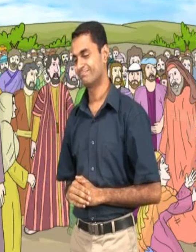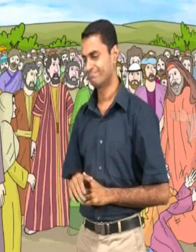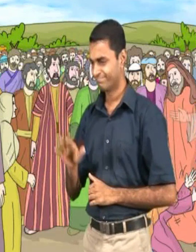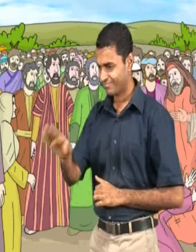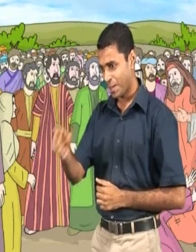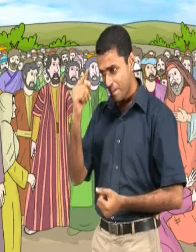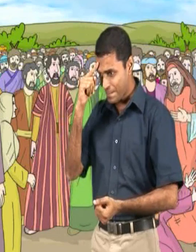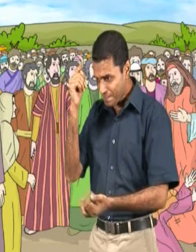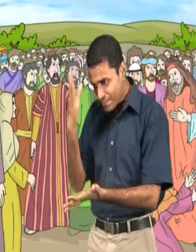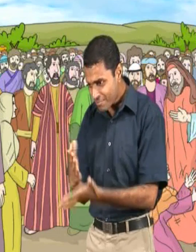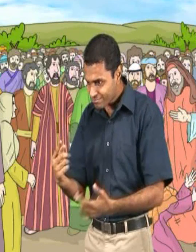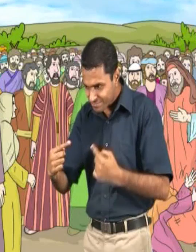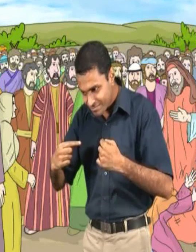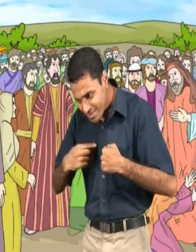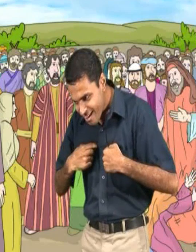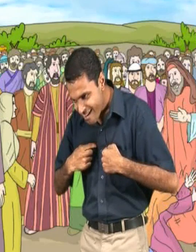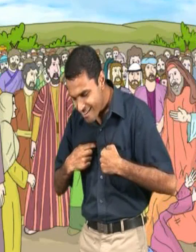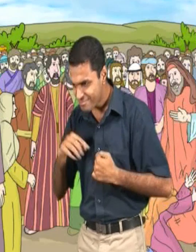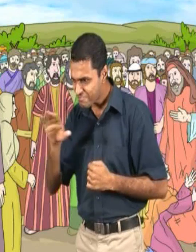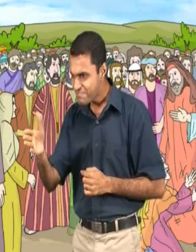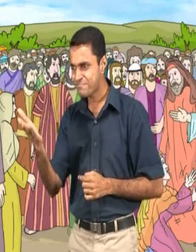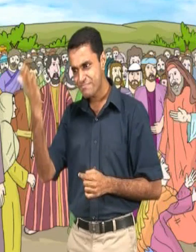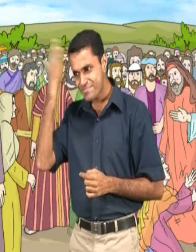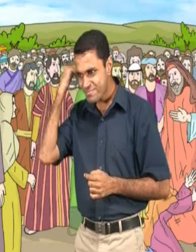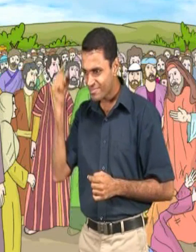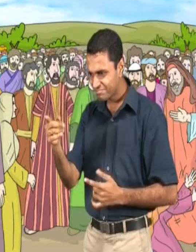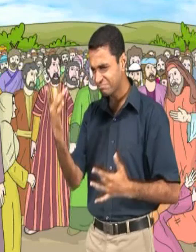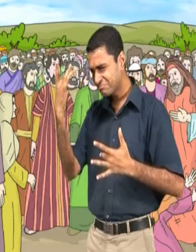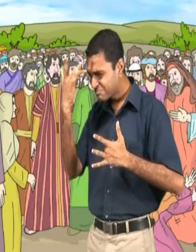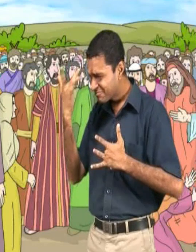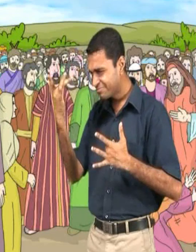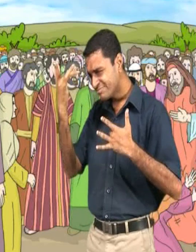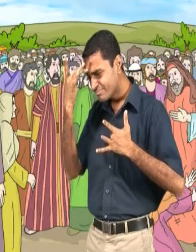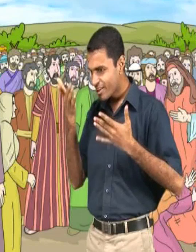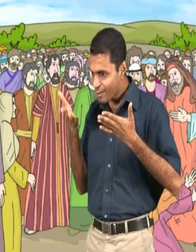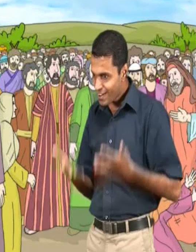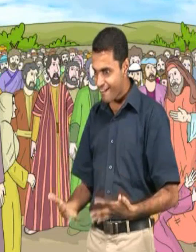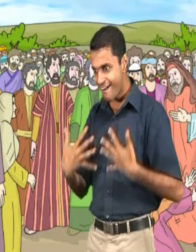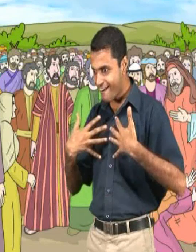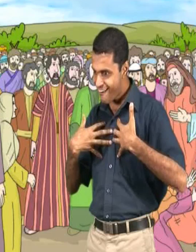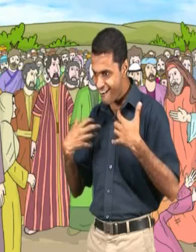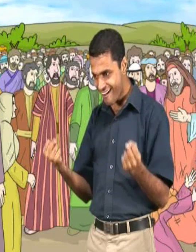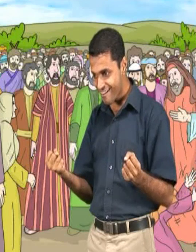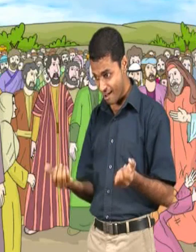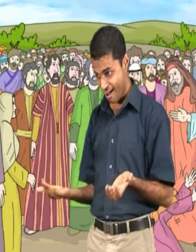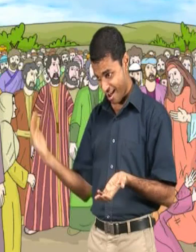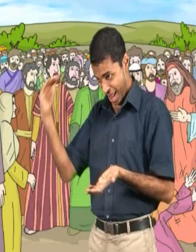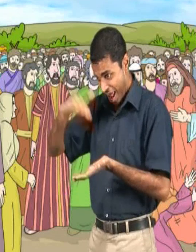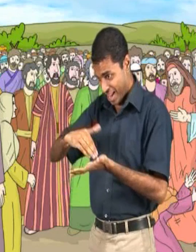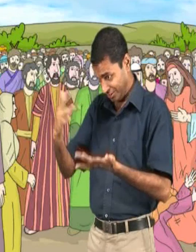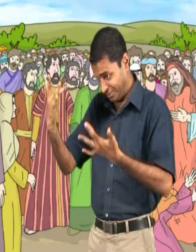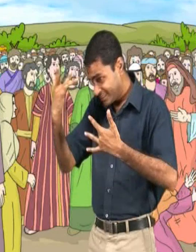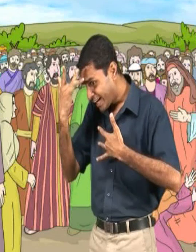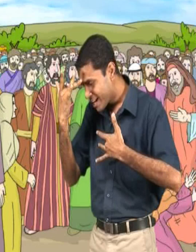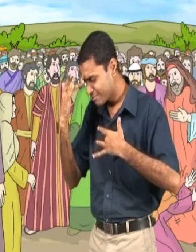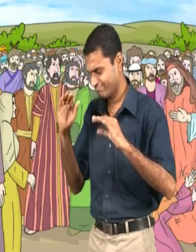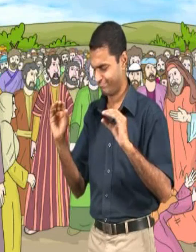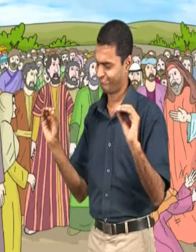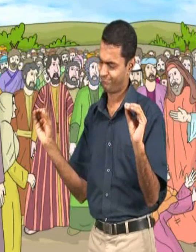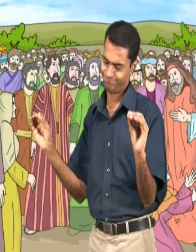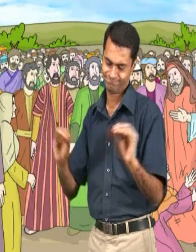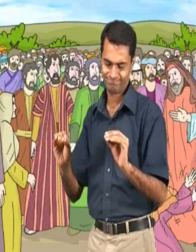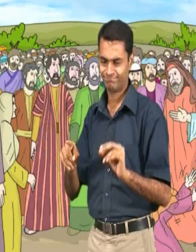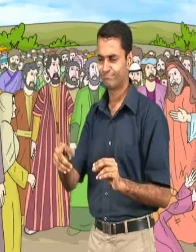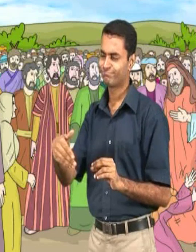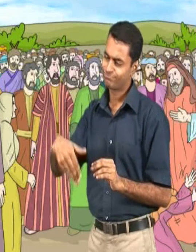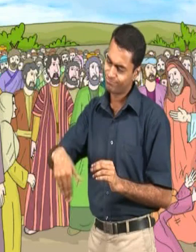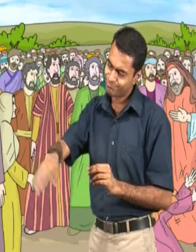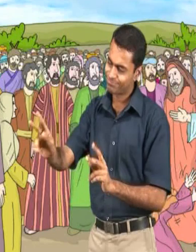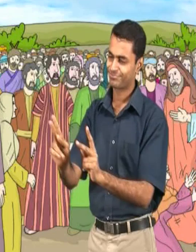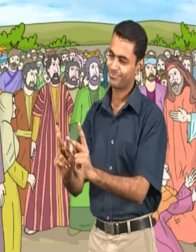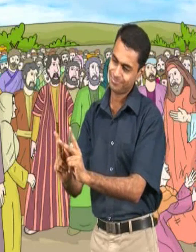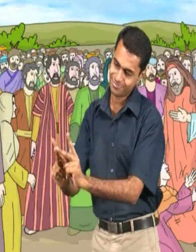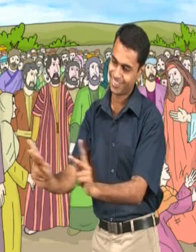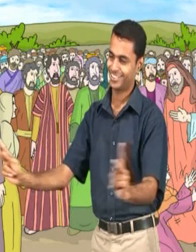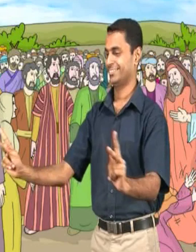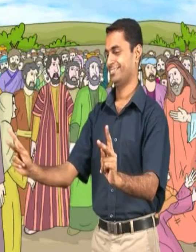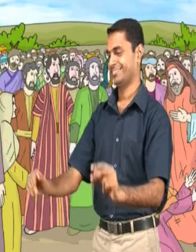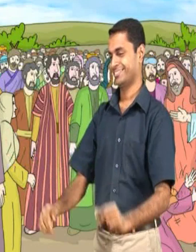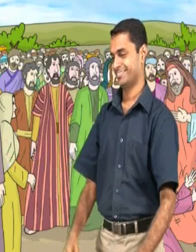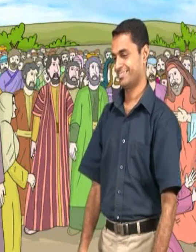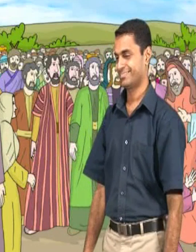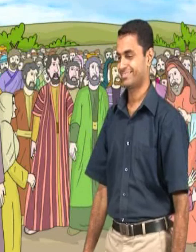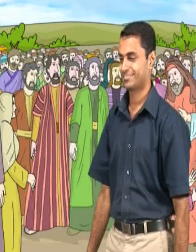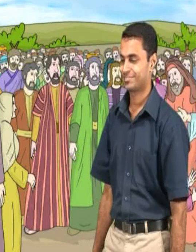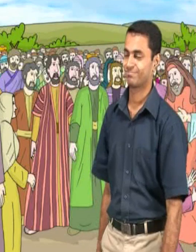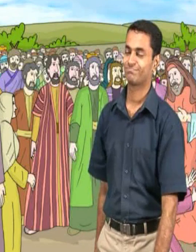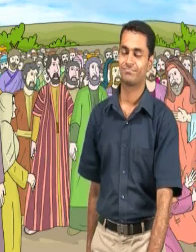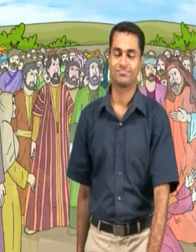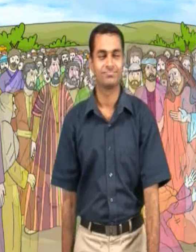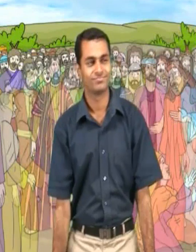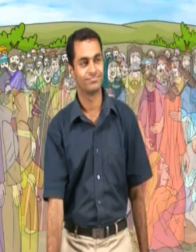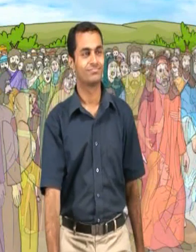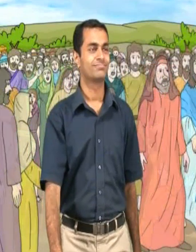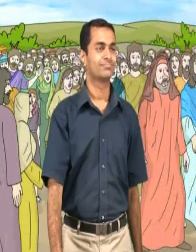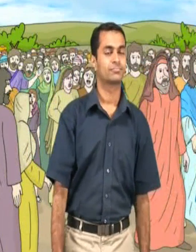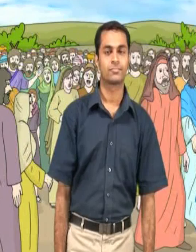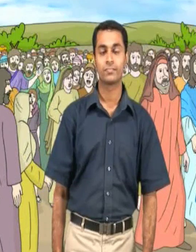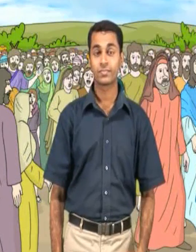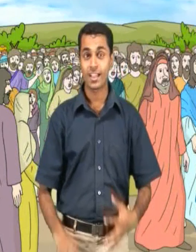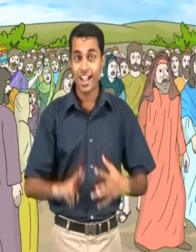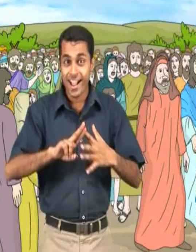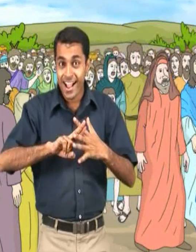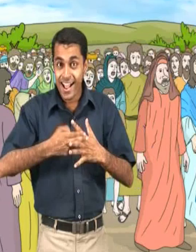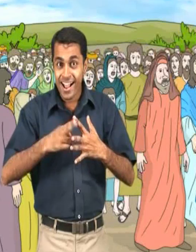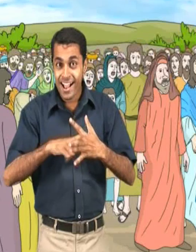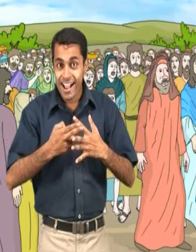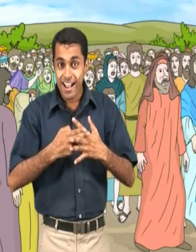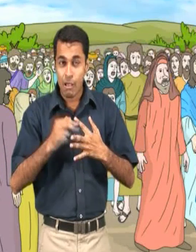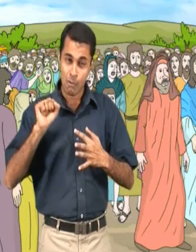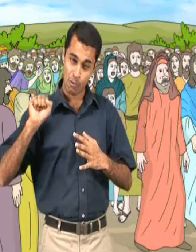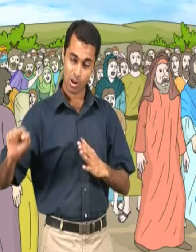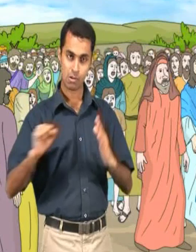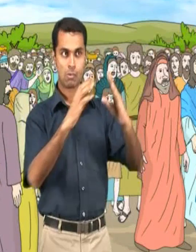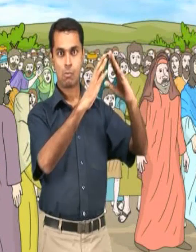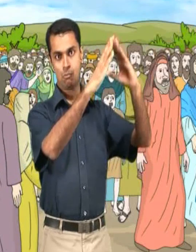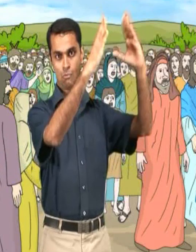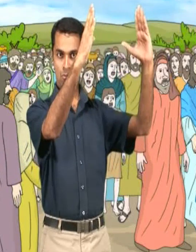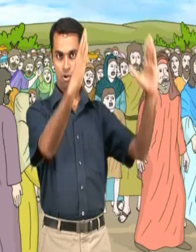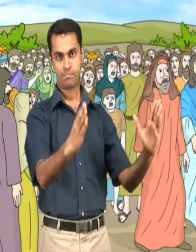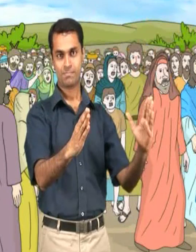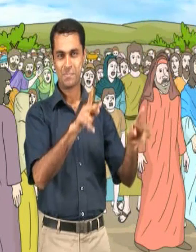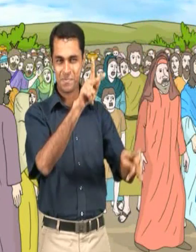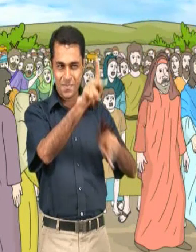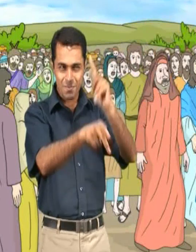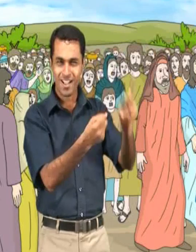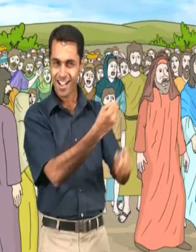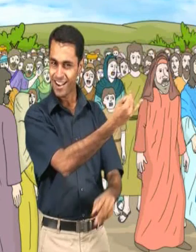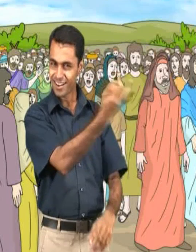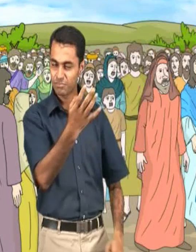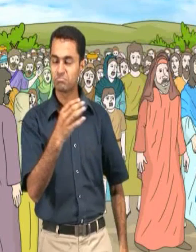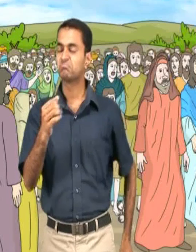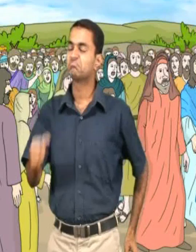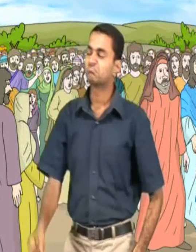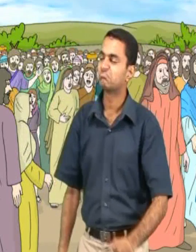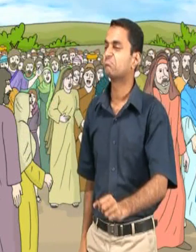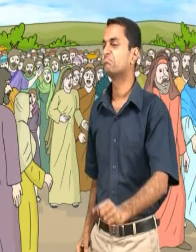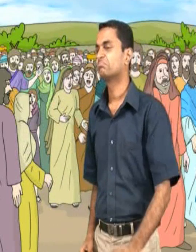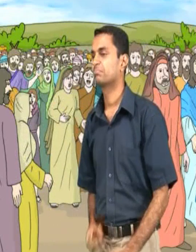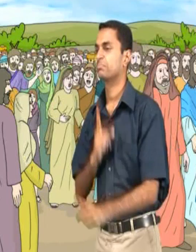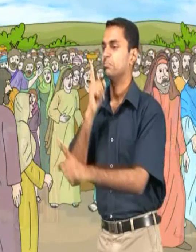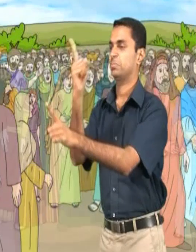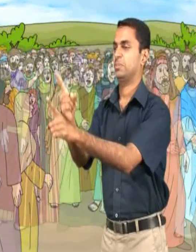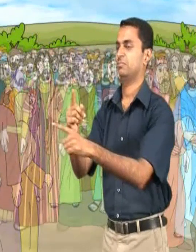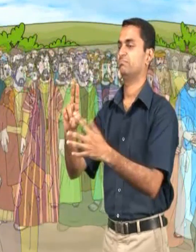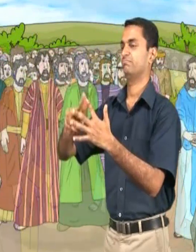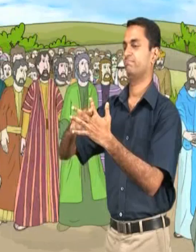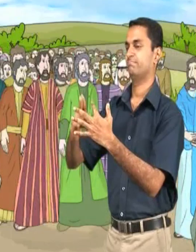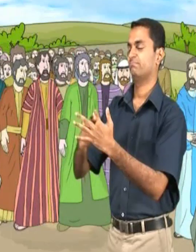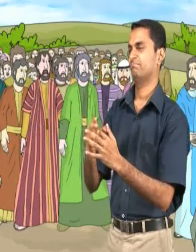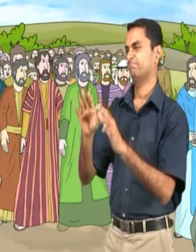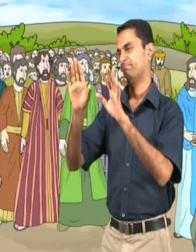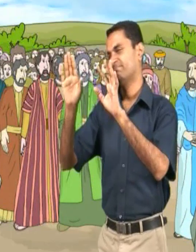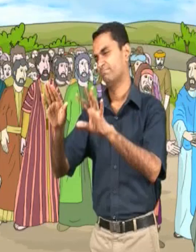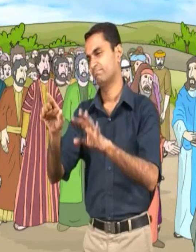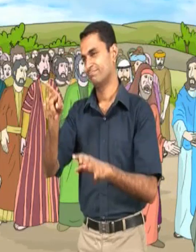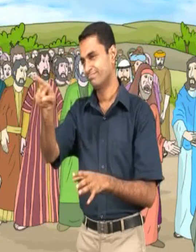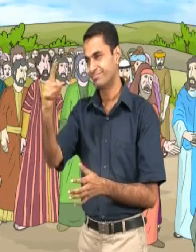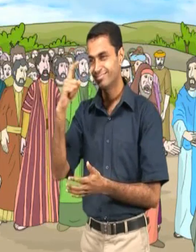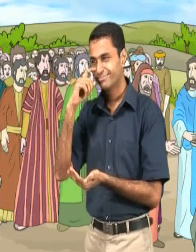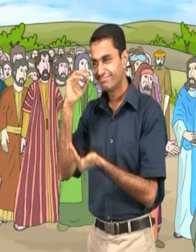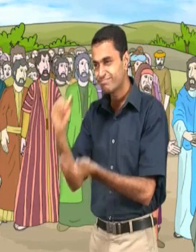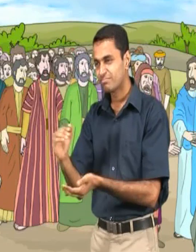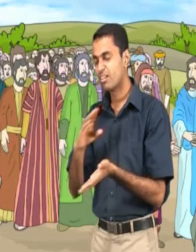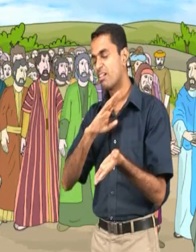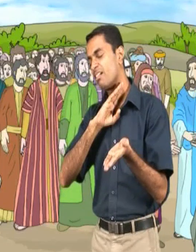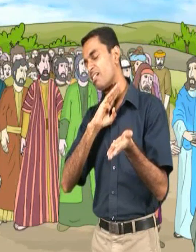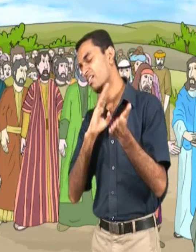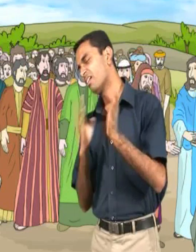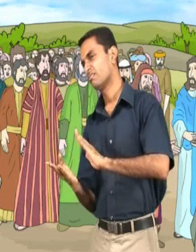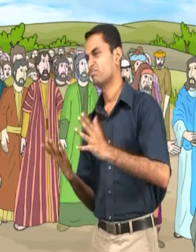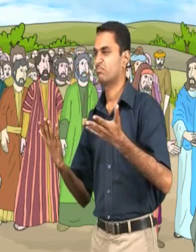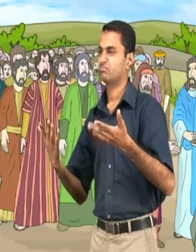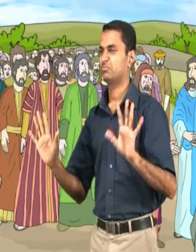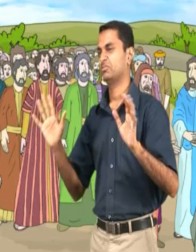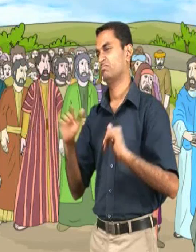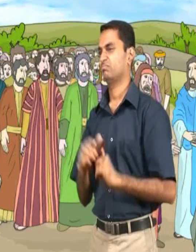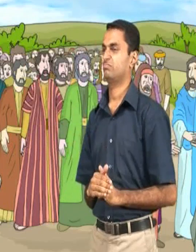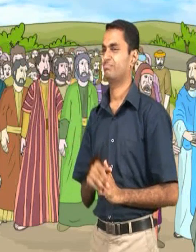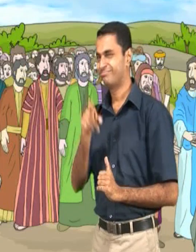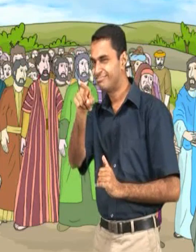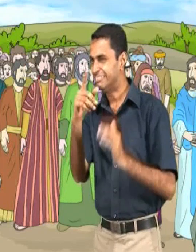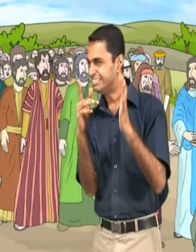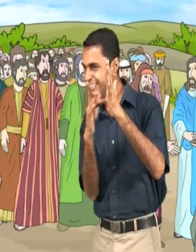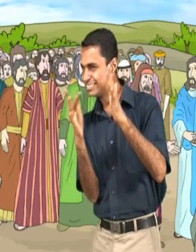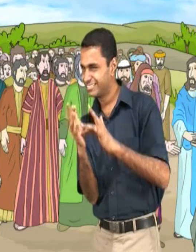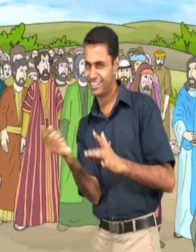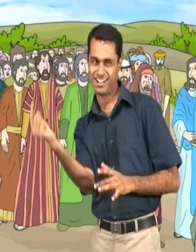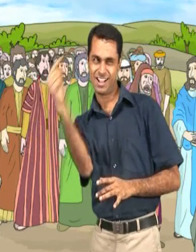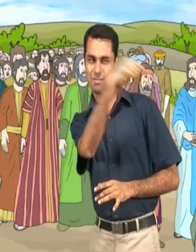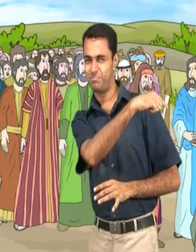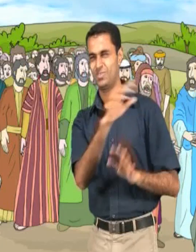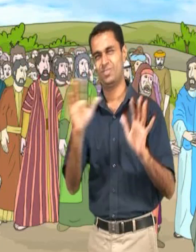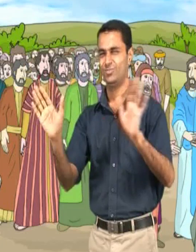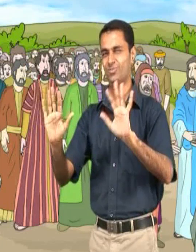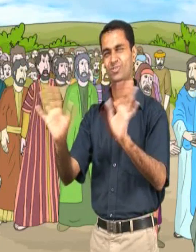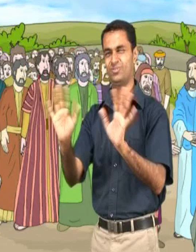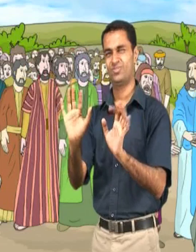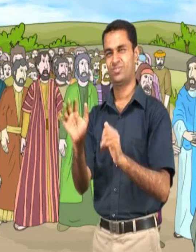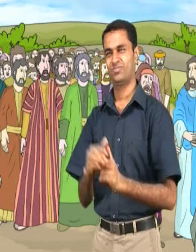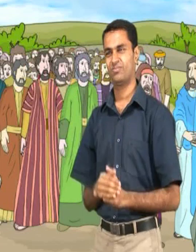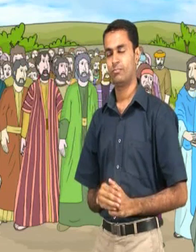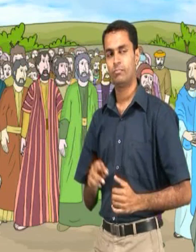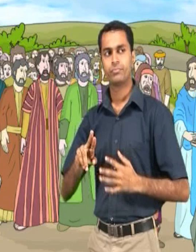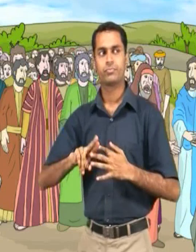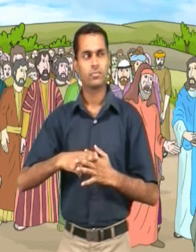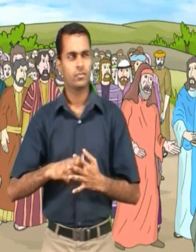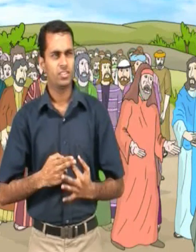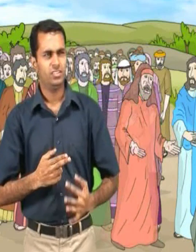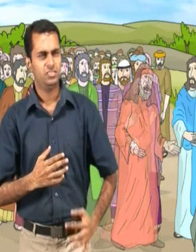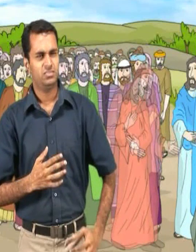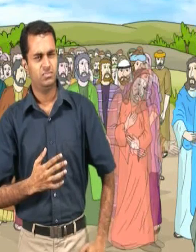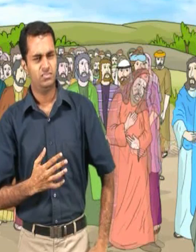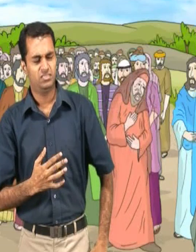“Daughter,” said Jesus, “your faith has healed you. Go in peace and be free of your affliction.” While He was still speaking, messengers from the house of Jairus arrived and said, “Your daughter is dead;